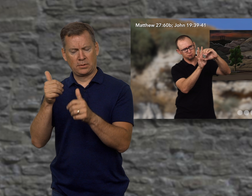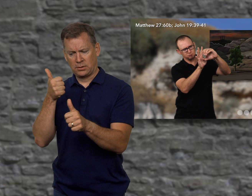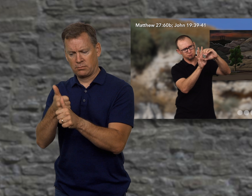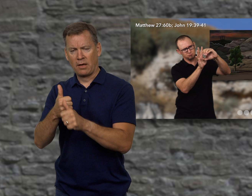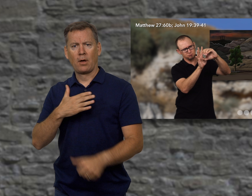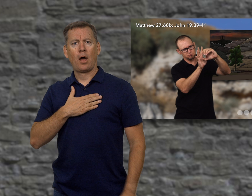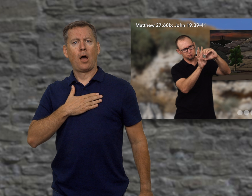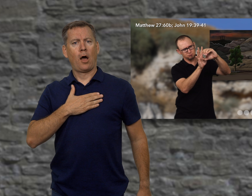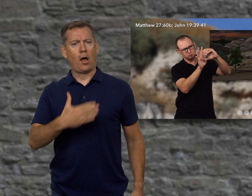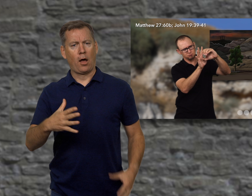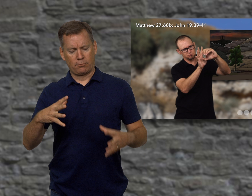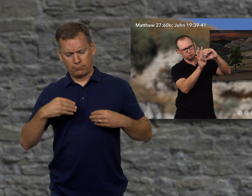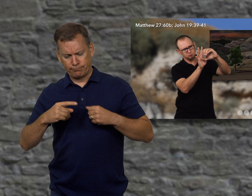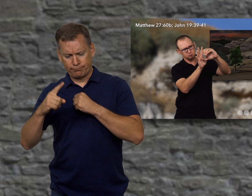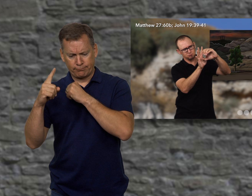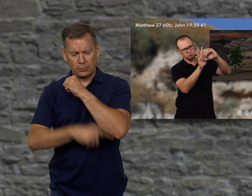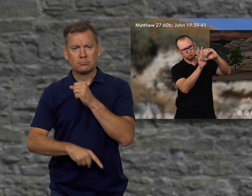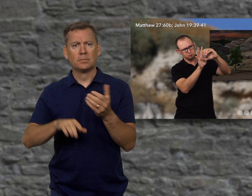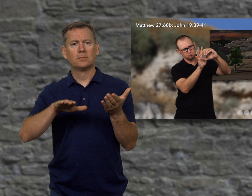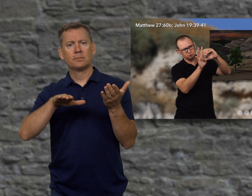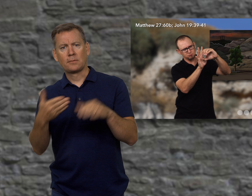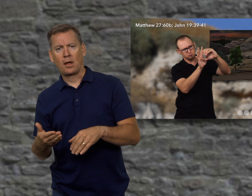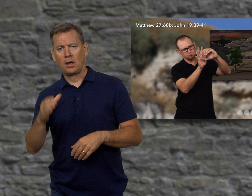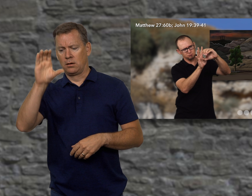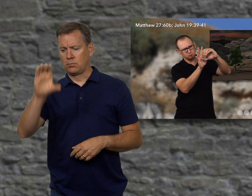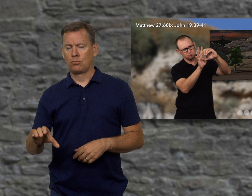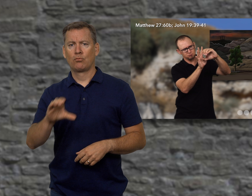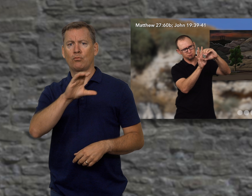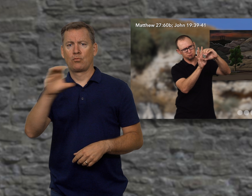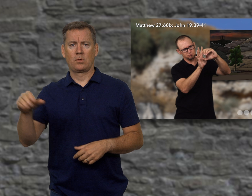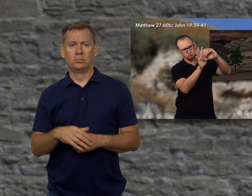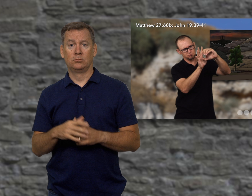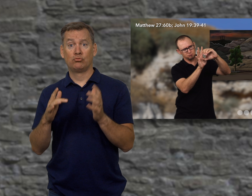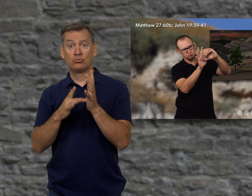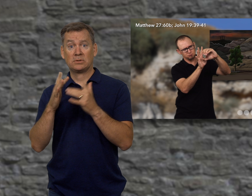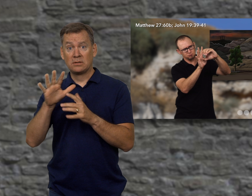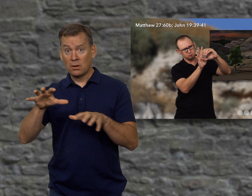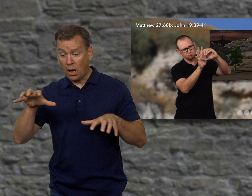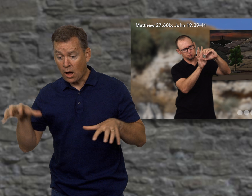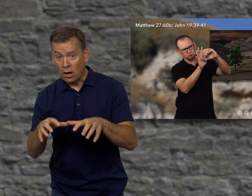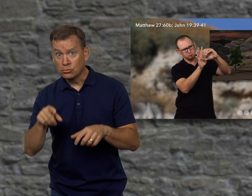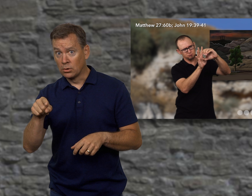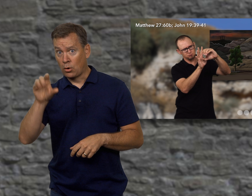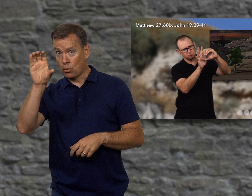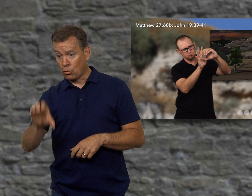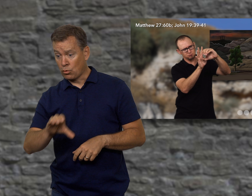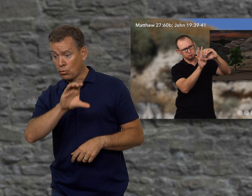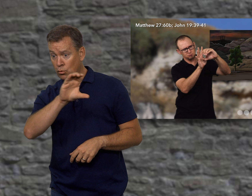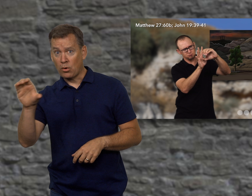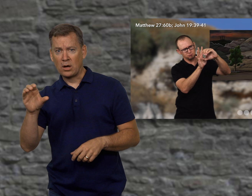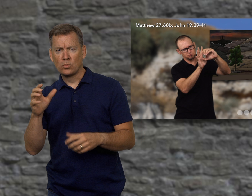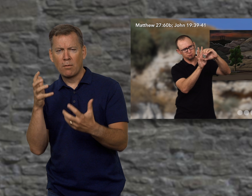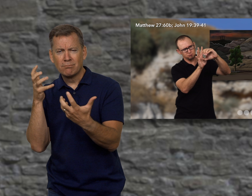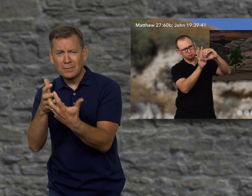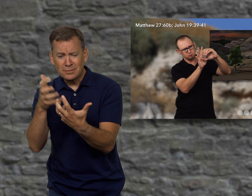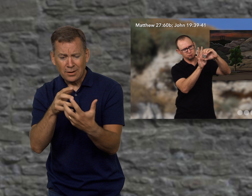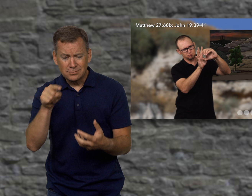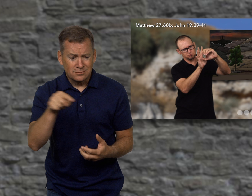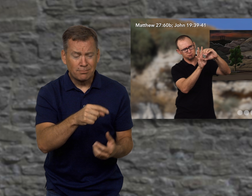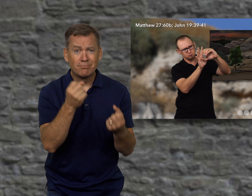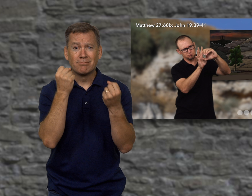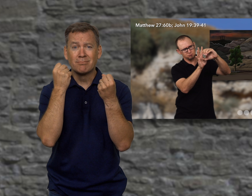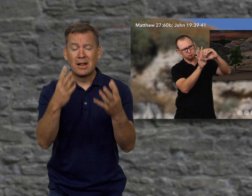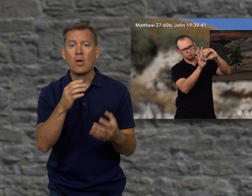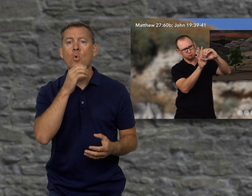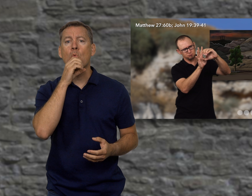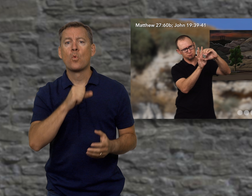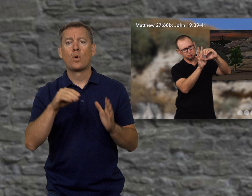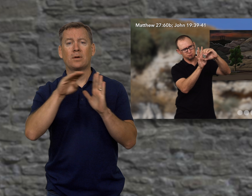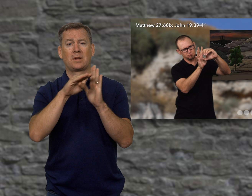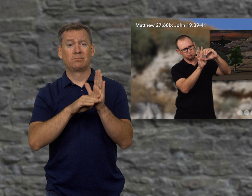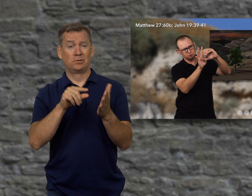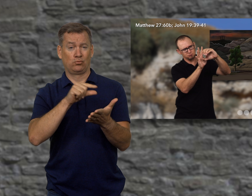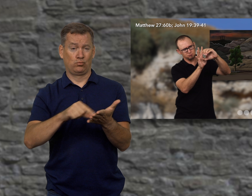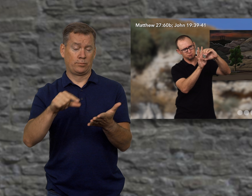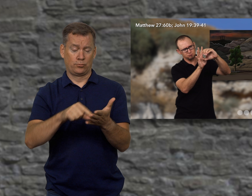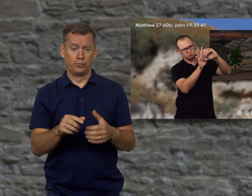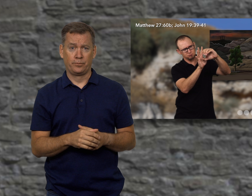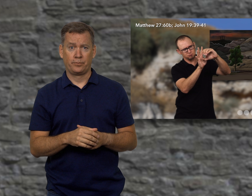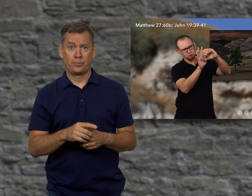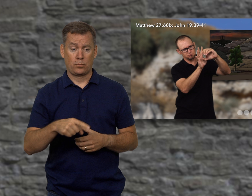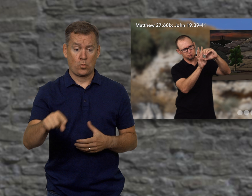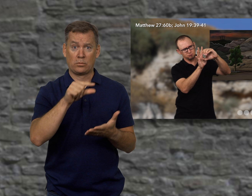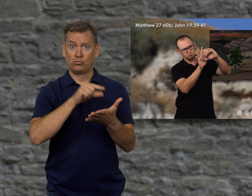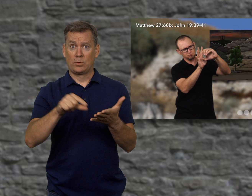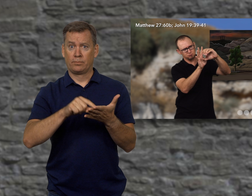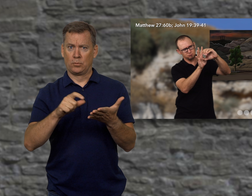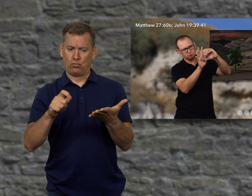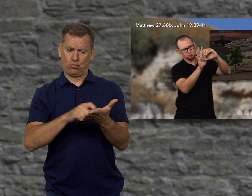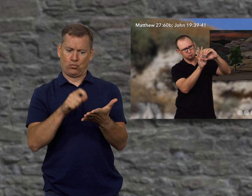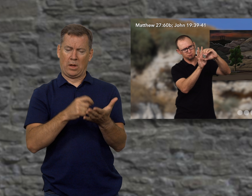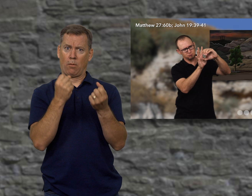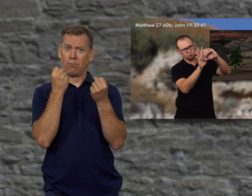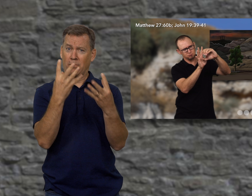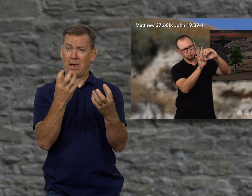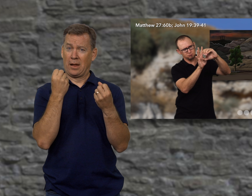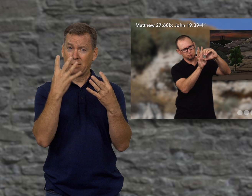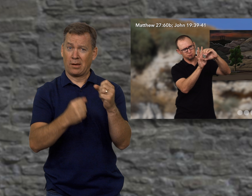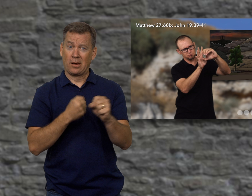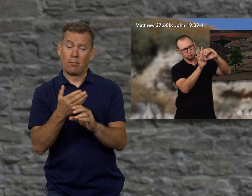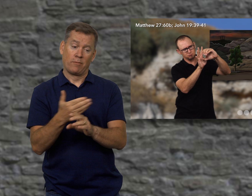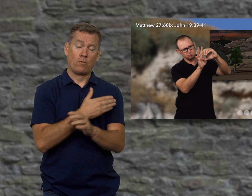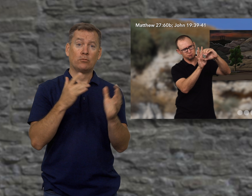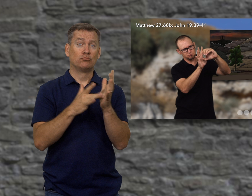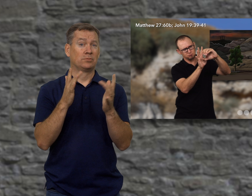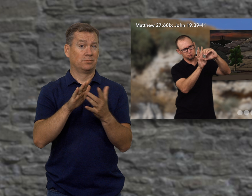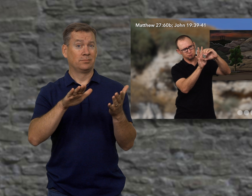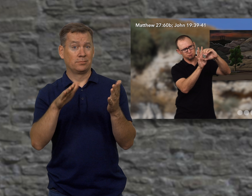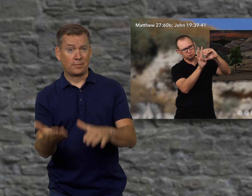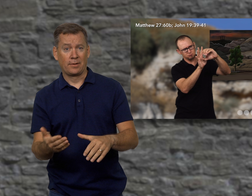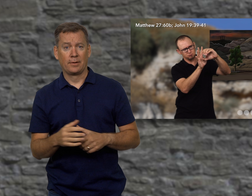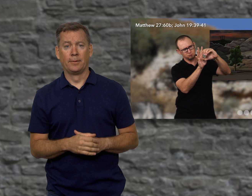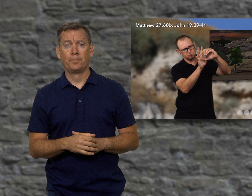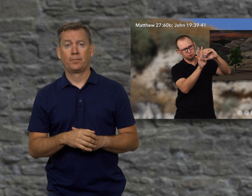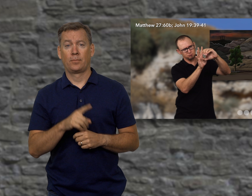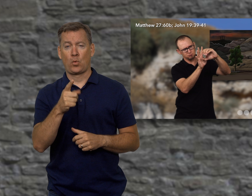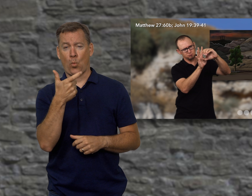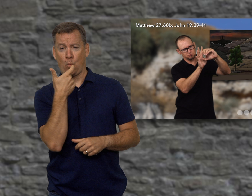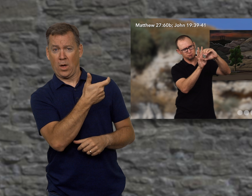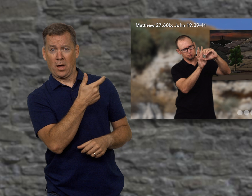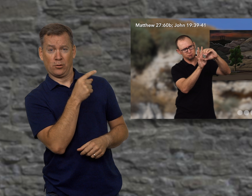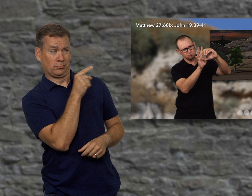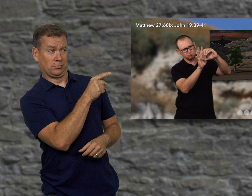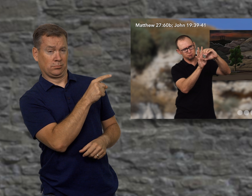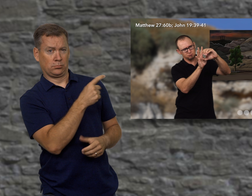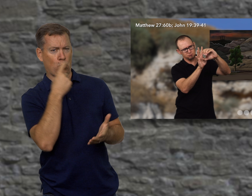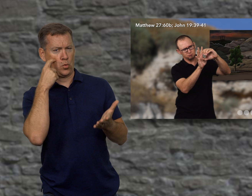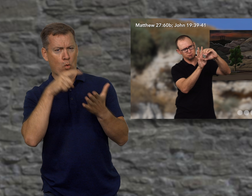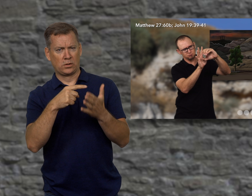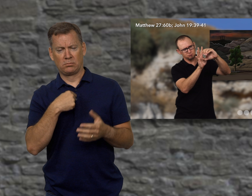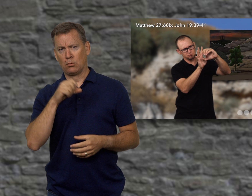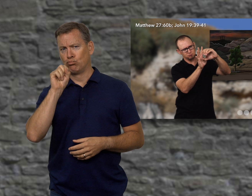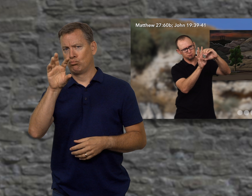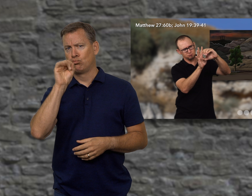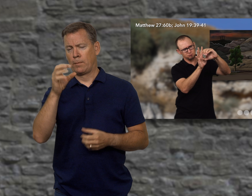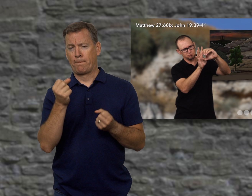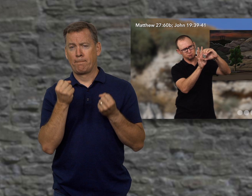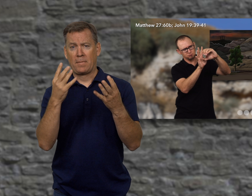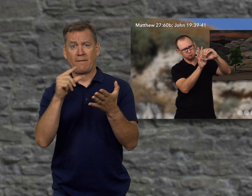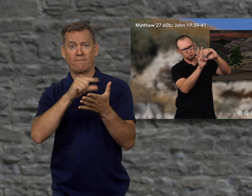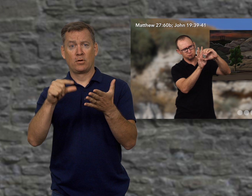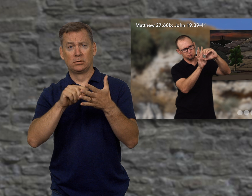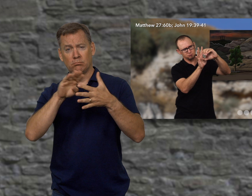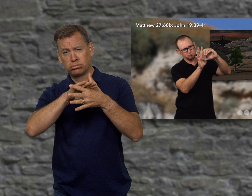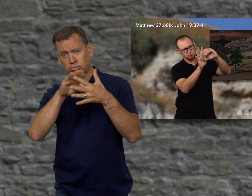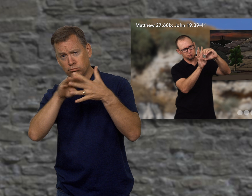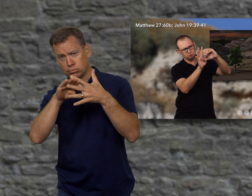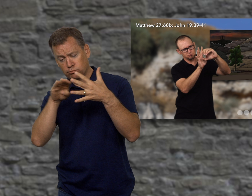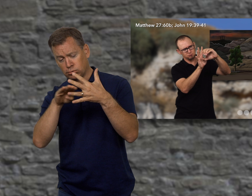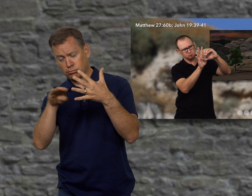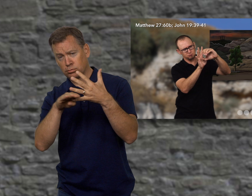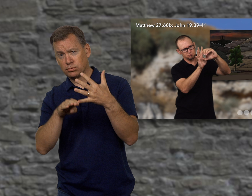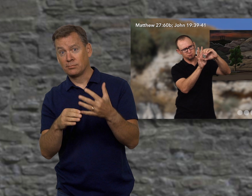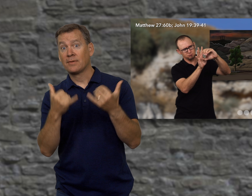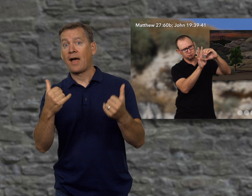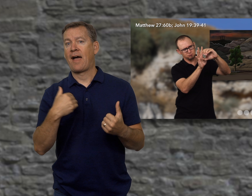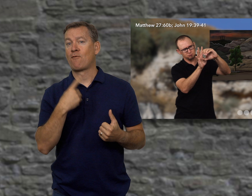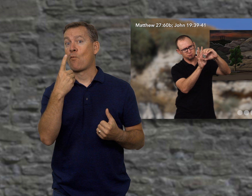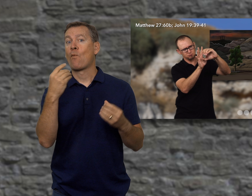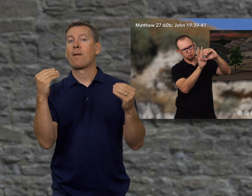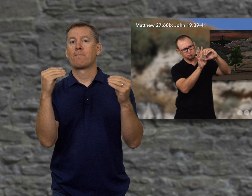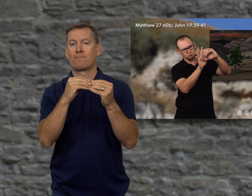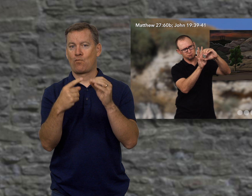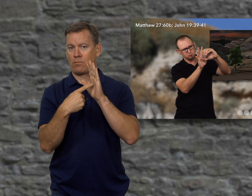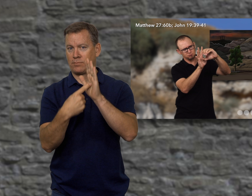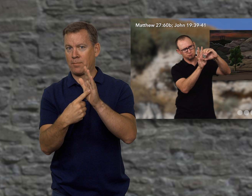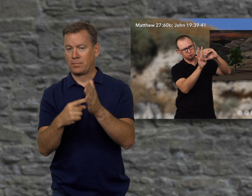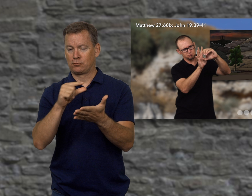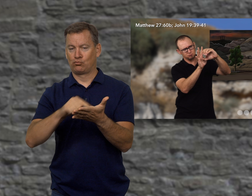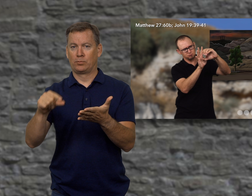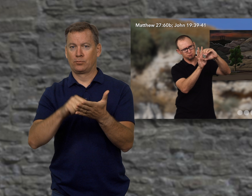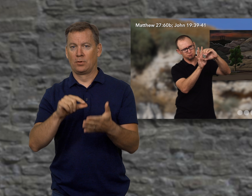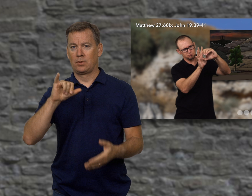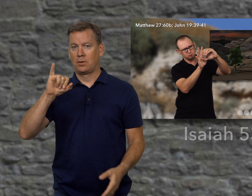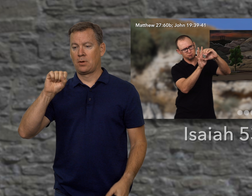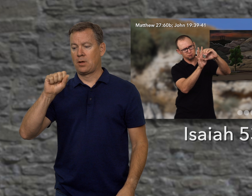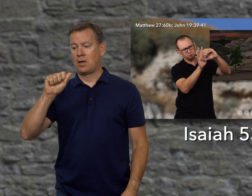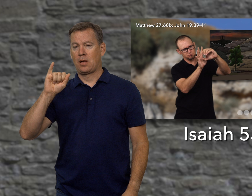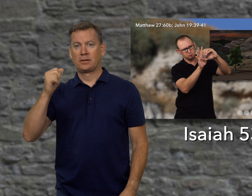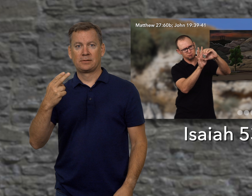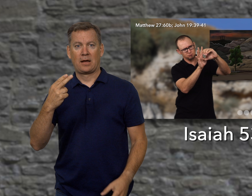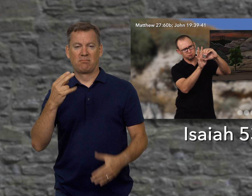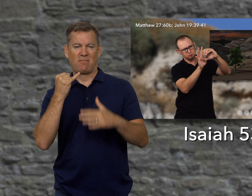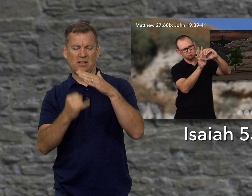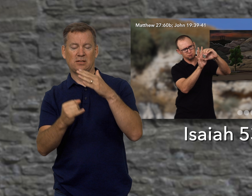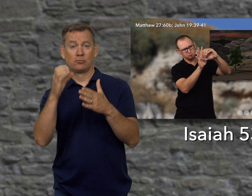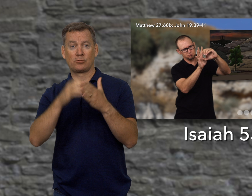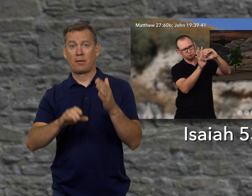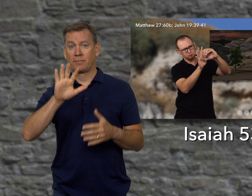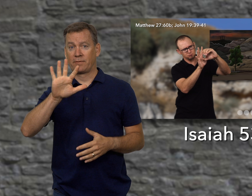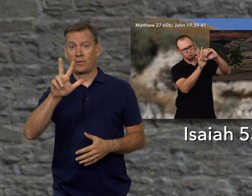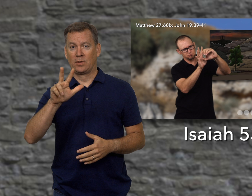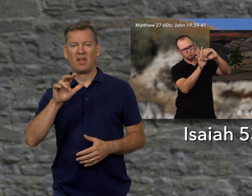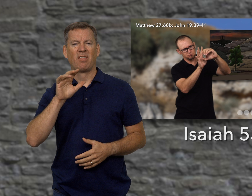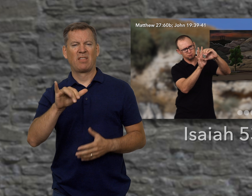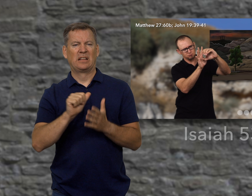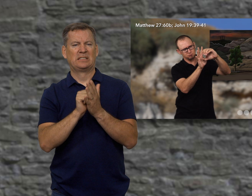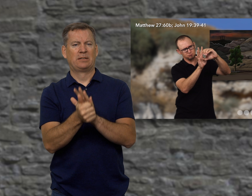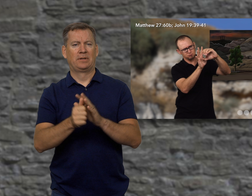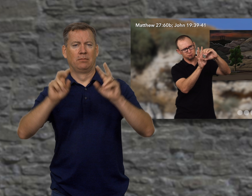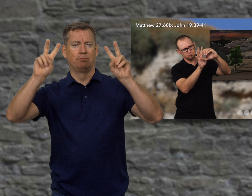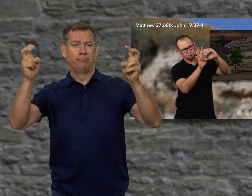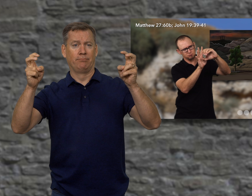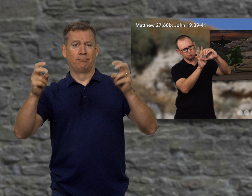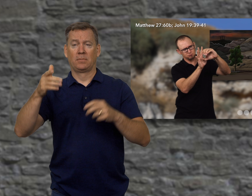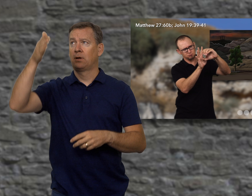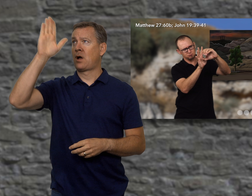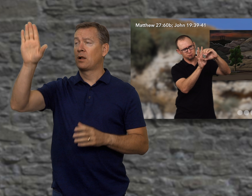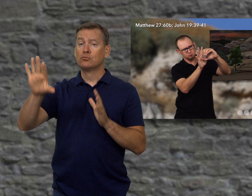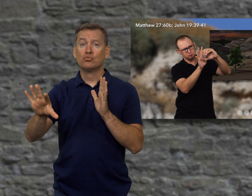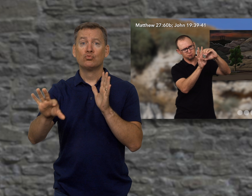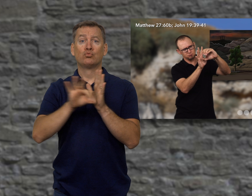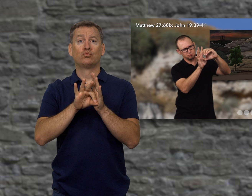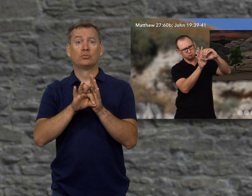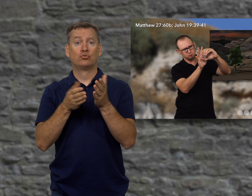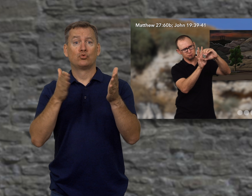So they took the body of Jesus and wrapped it in linen cloths with the spices, according to the Jewish burial custom.